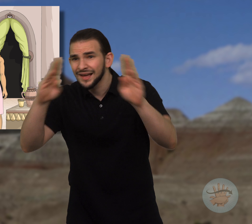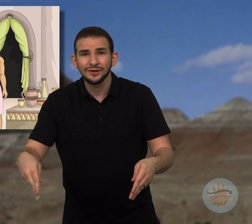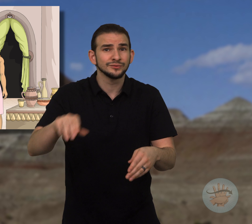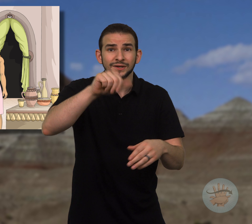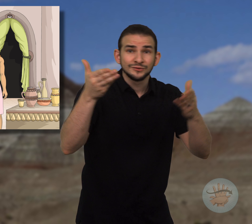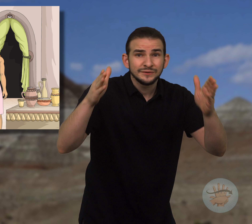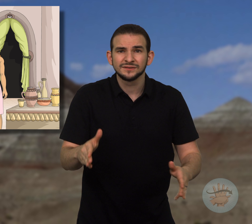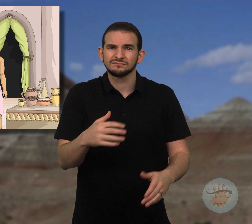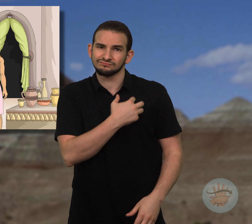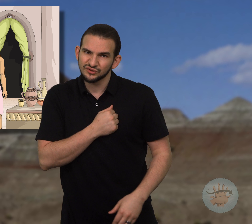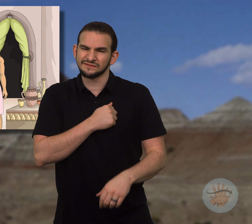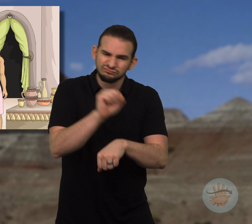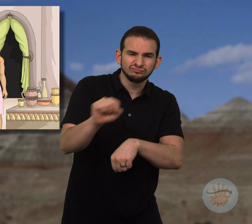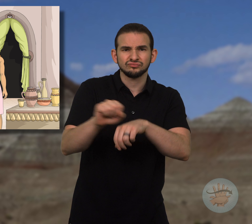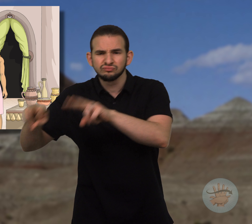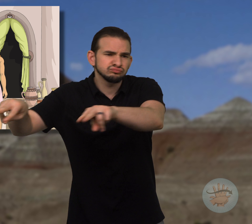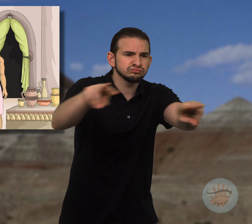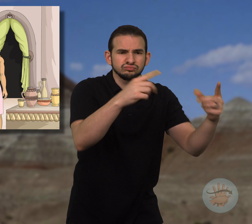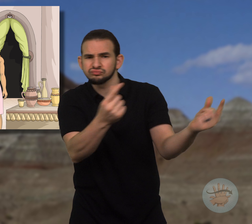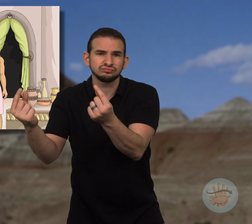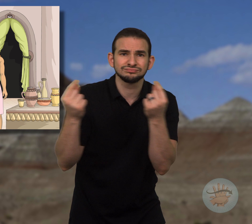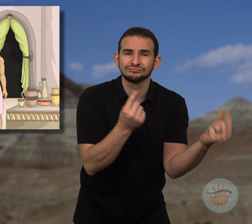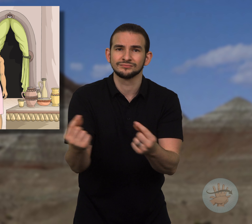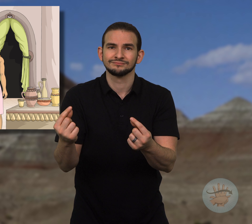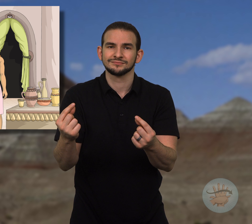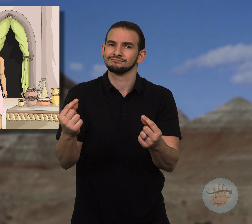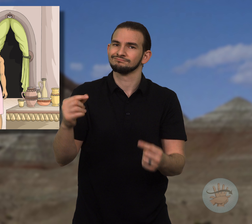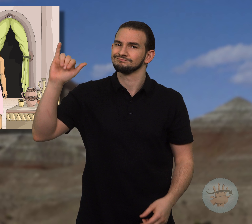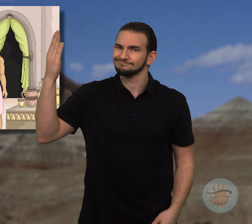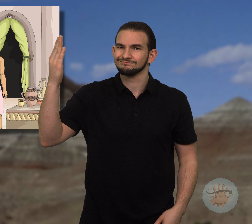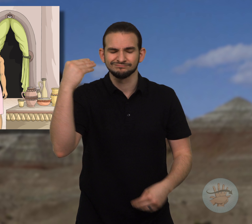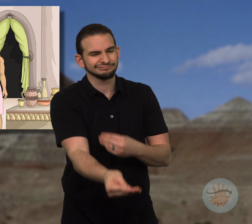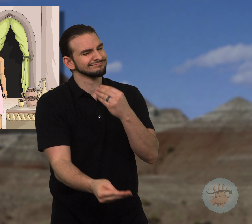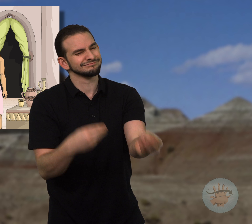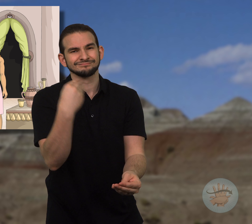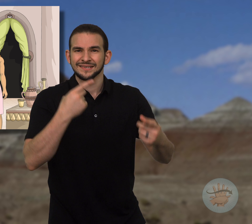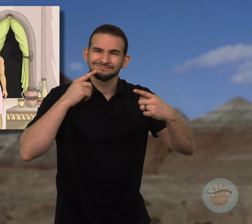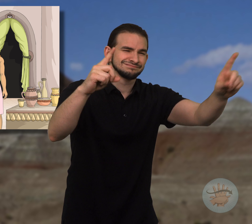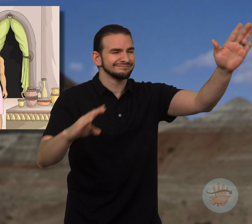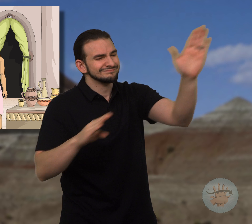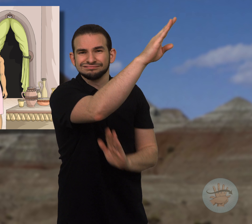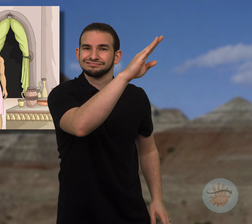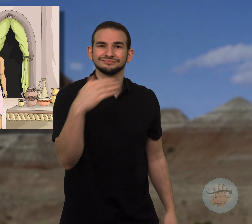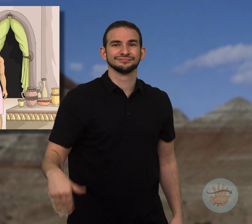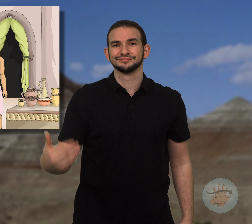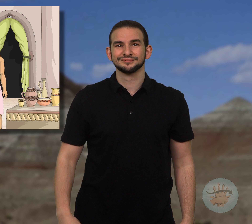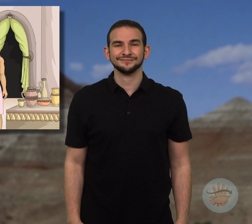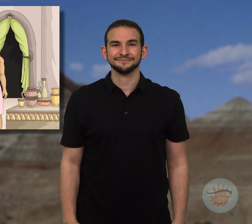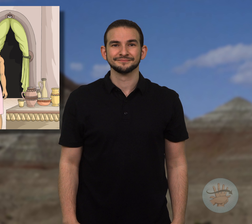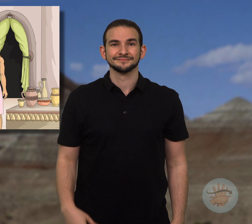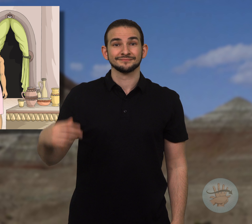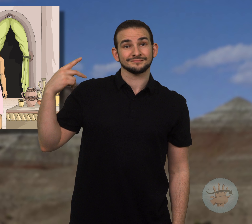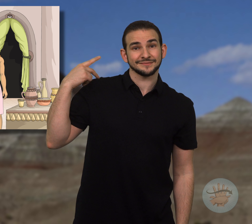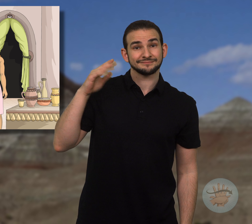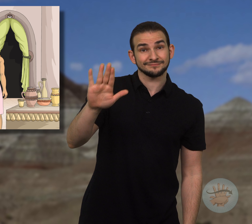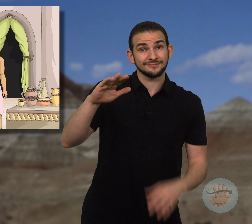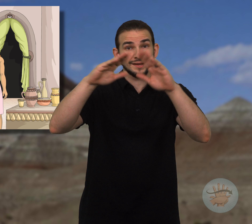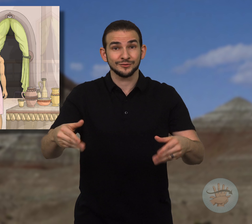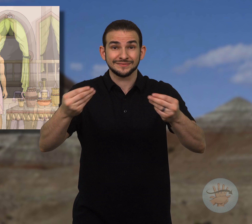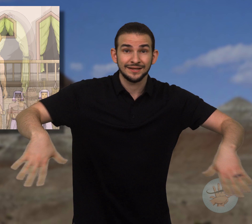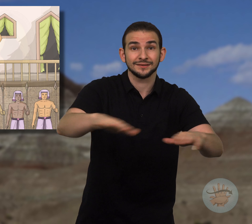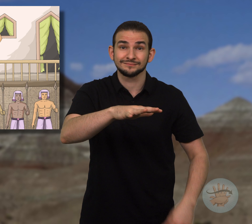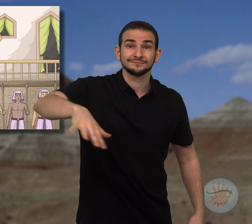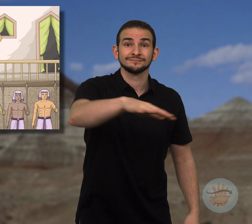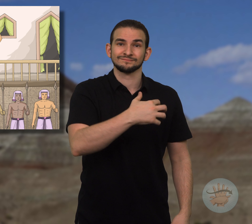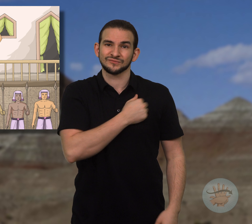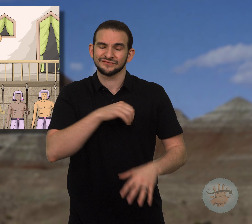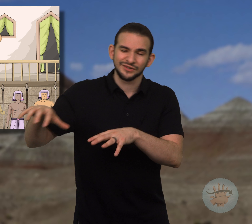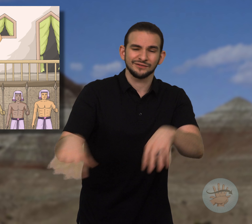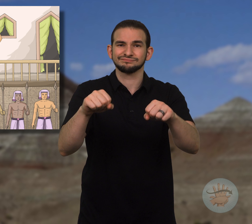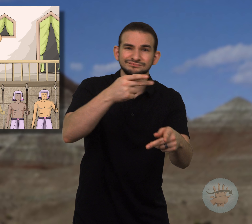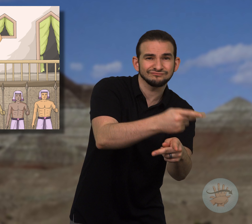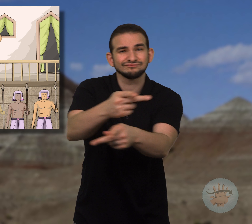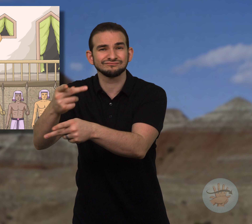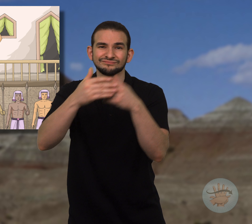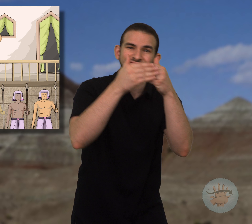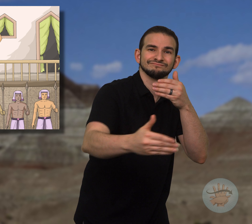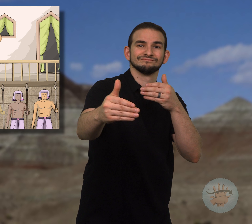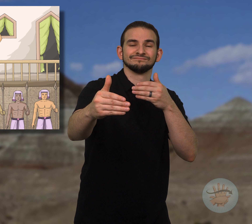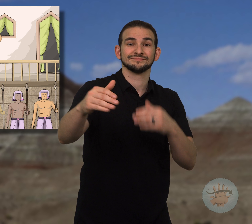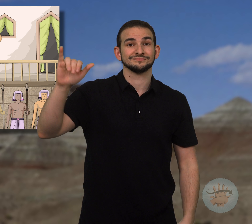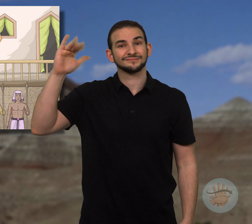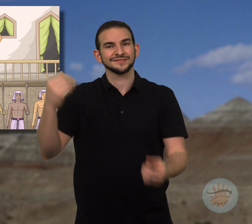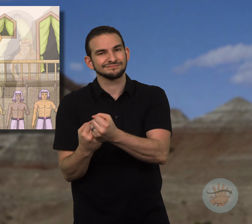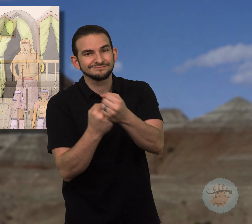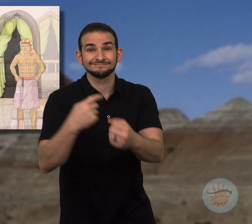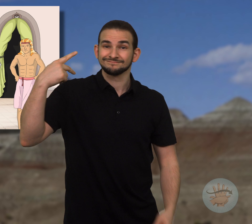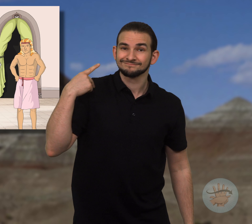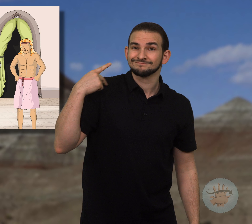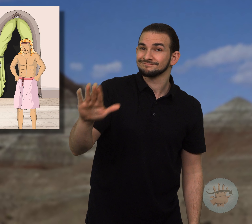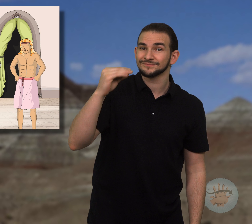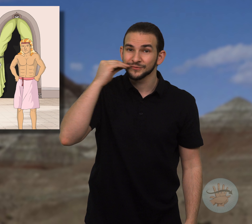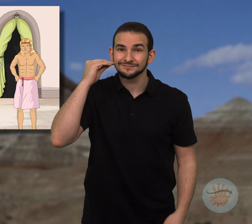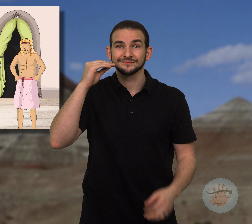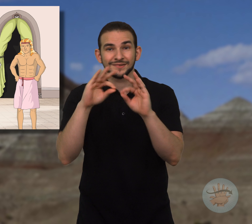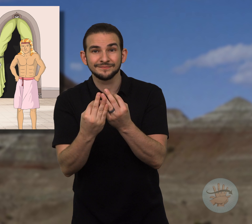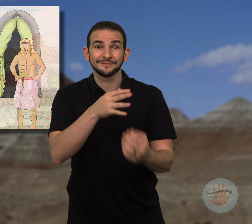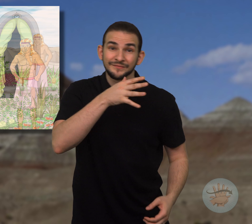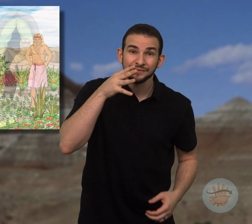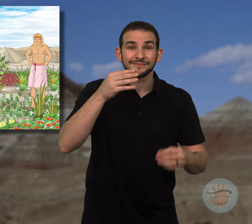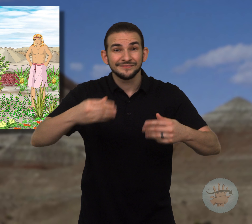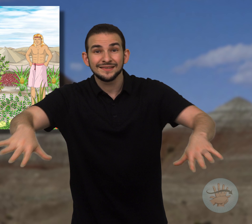From the time that he put Joseph in charge of his household and all he owned, the LORD blessed the Egyptian’s household on account of him.